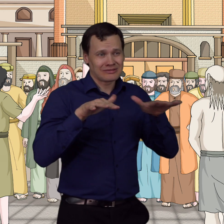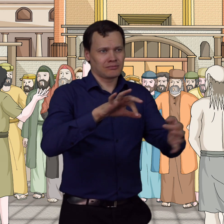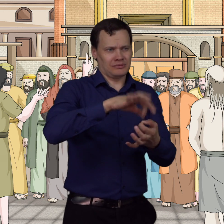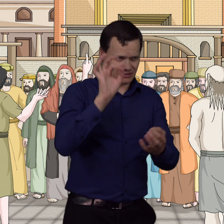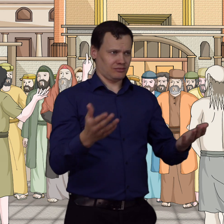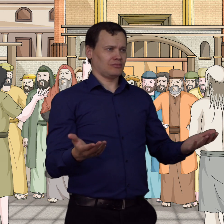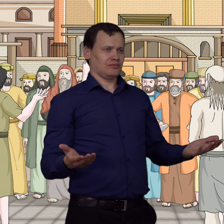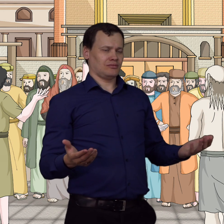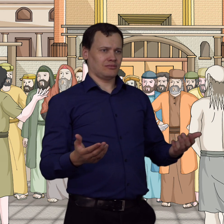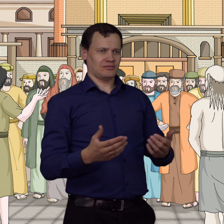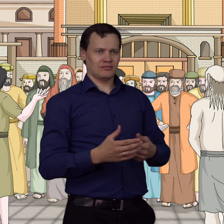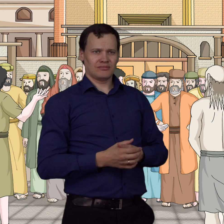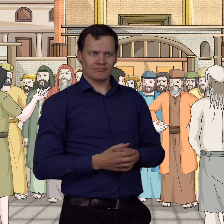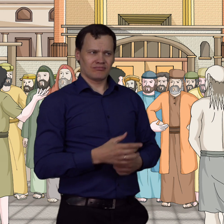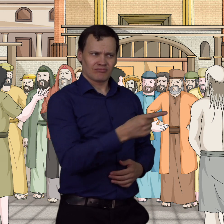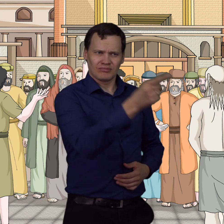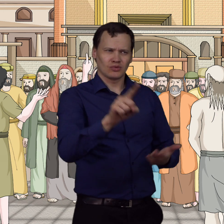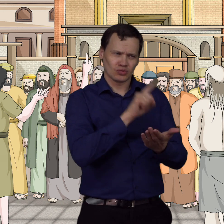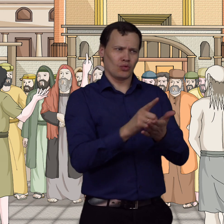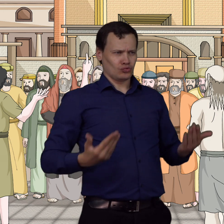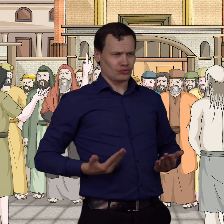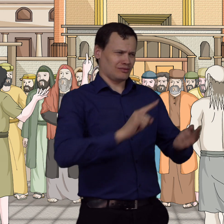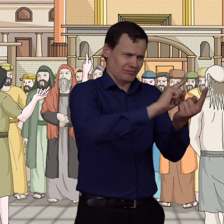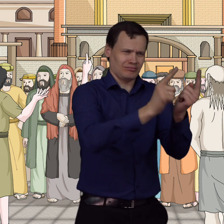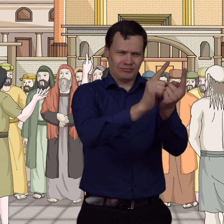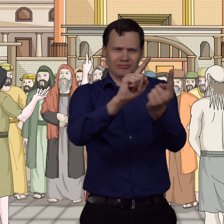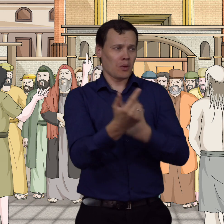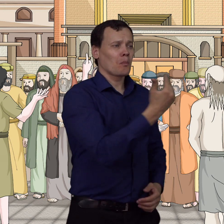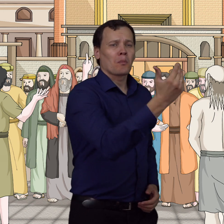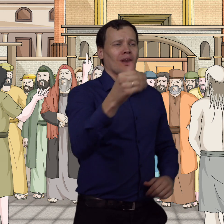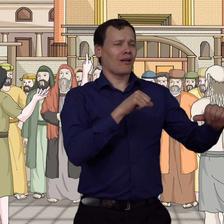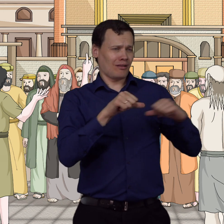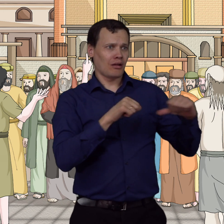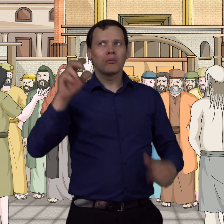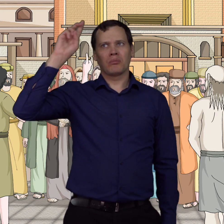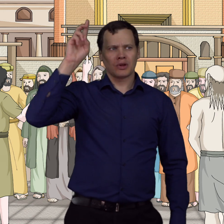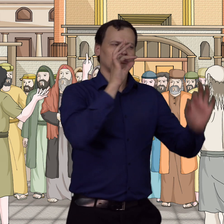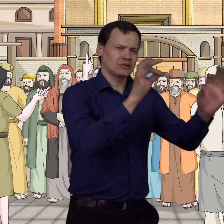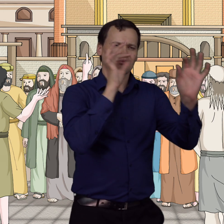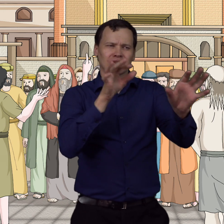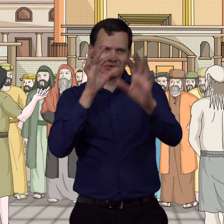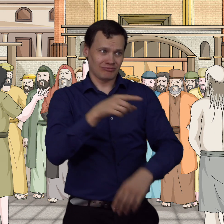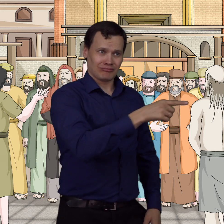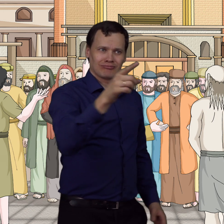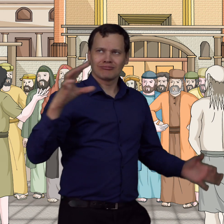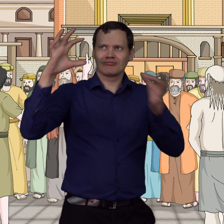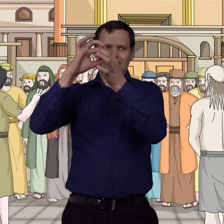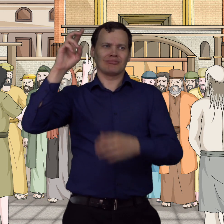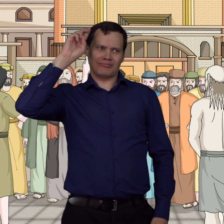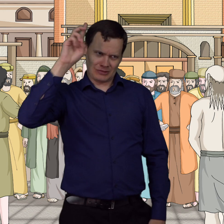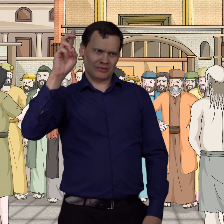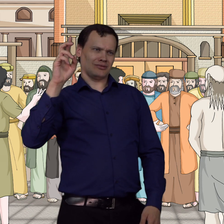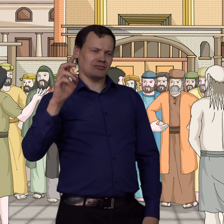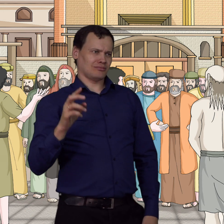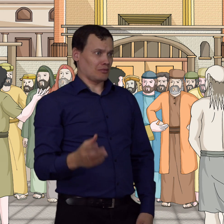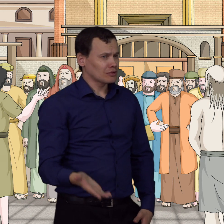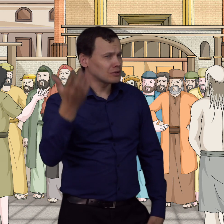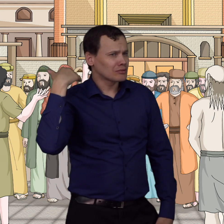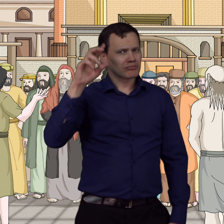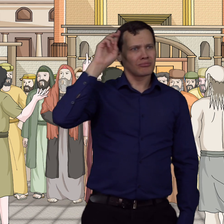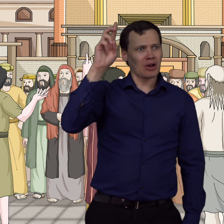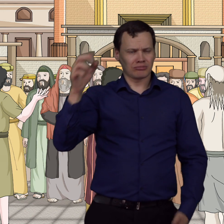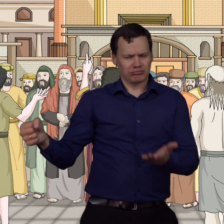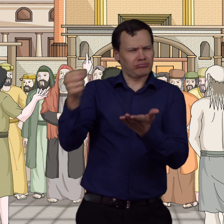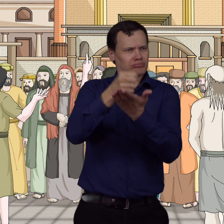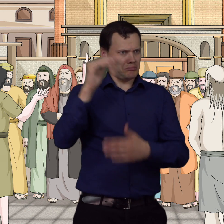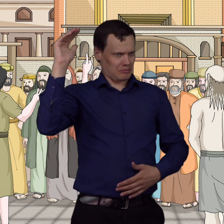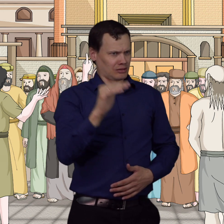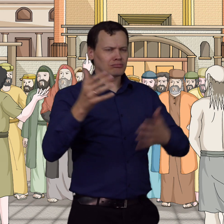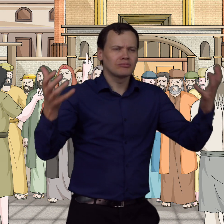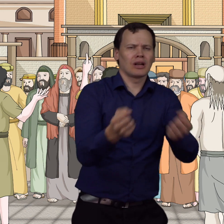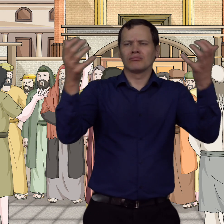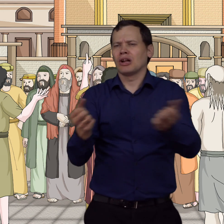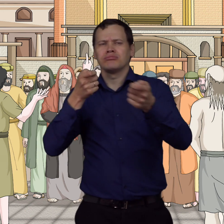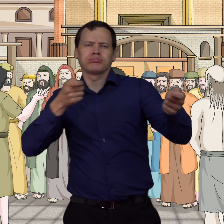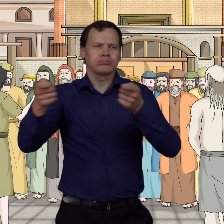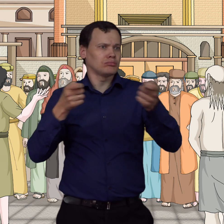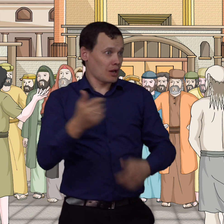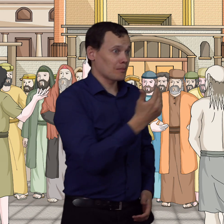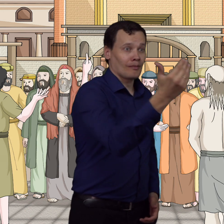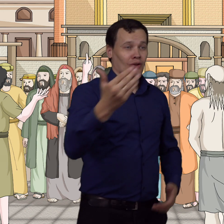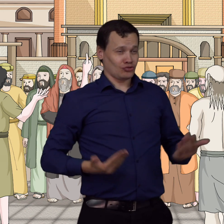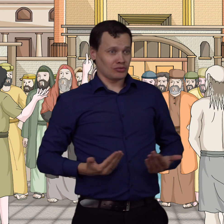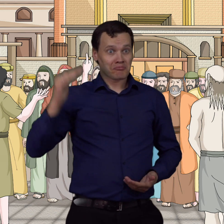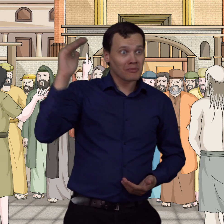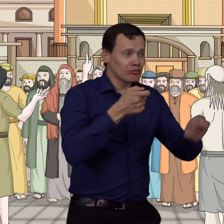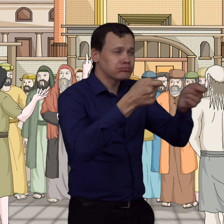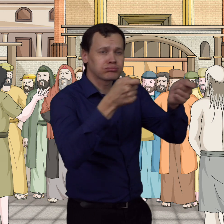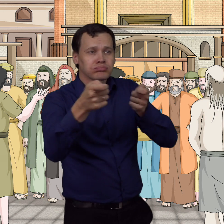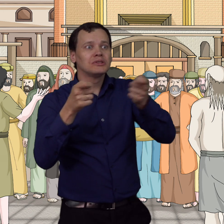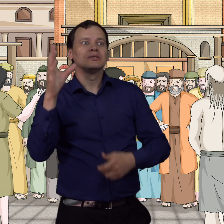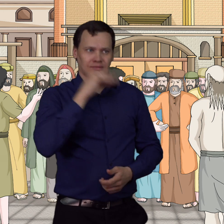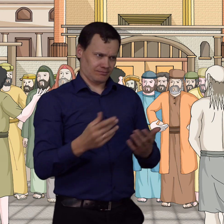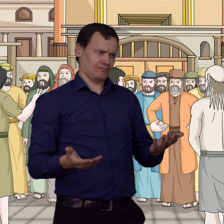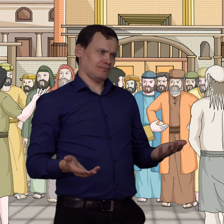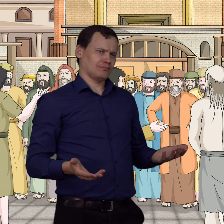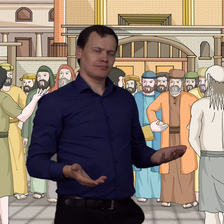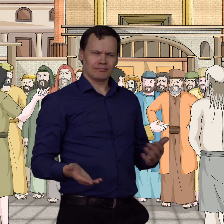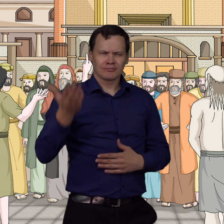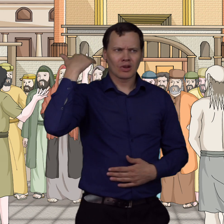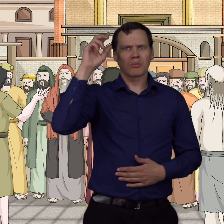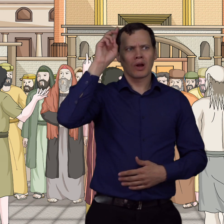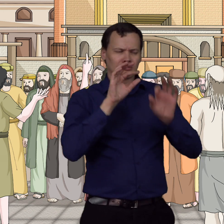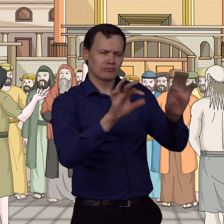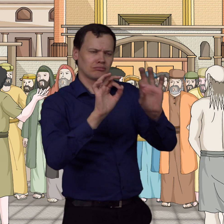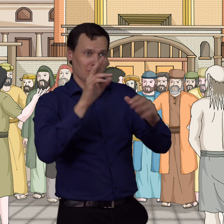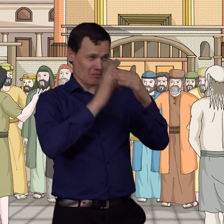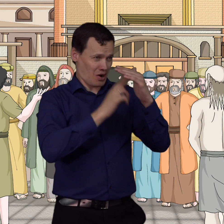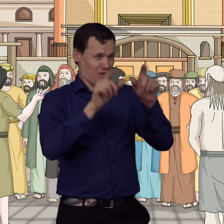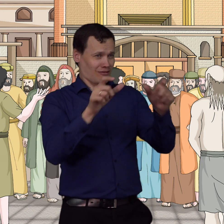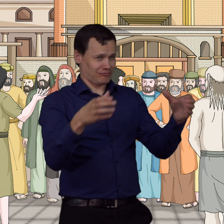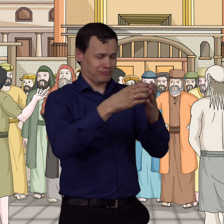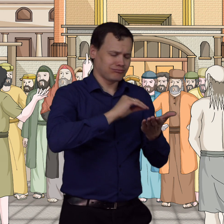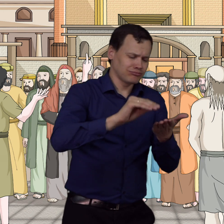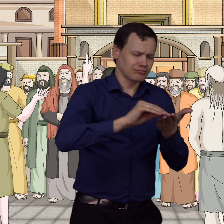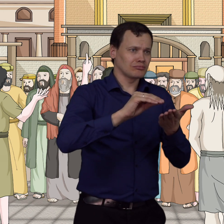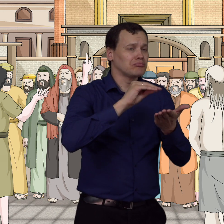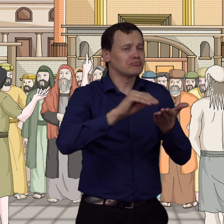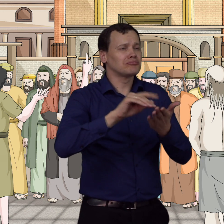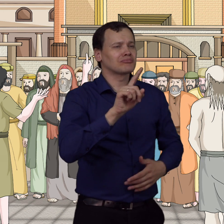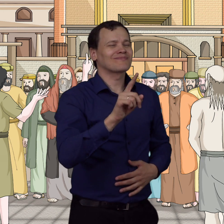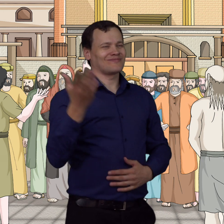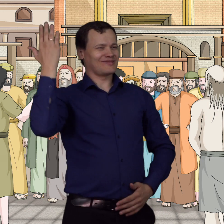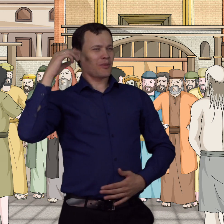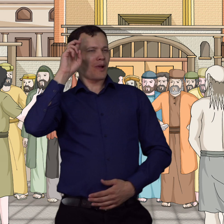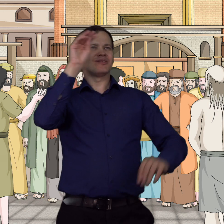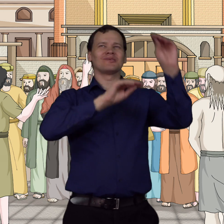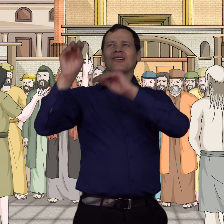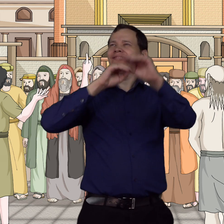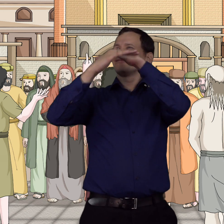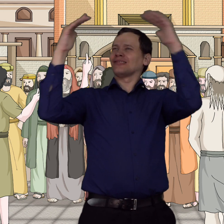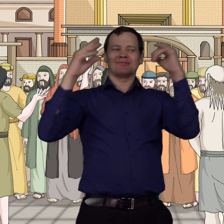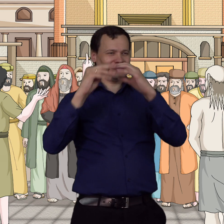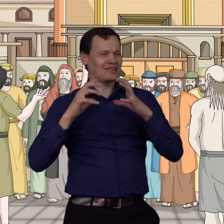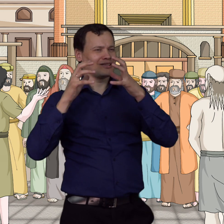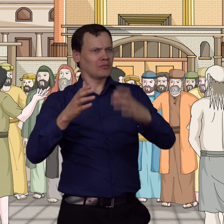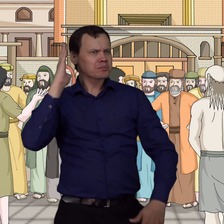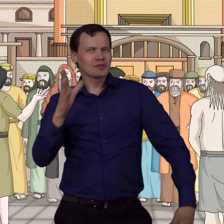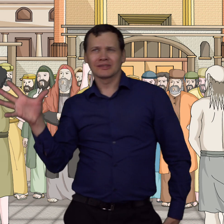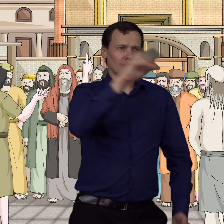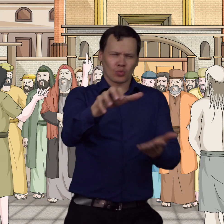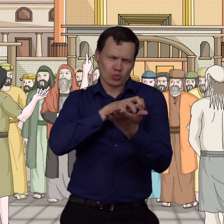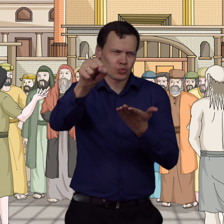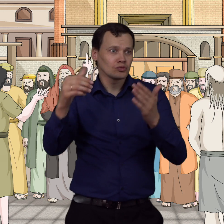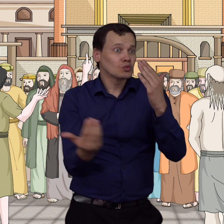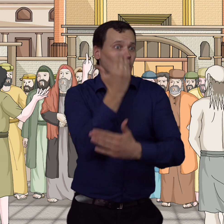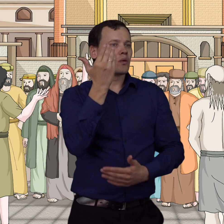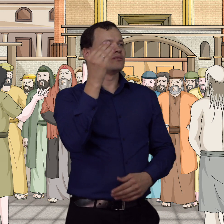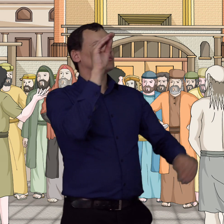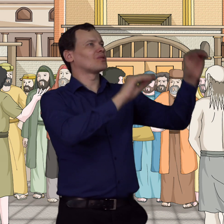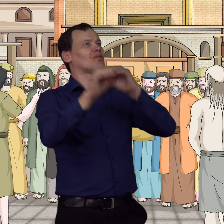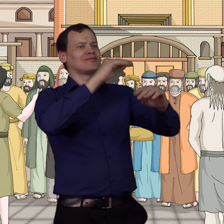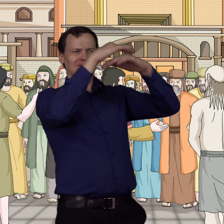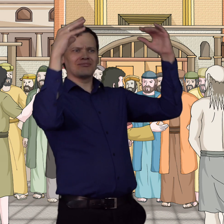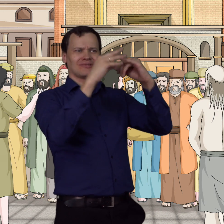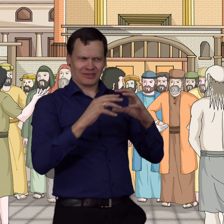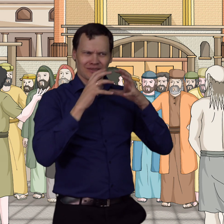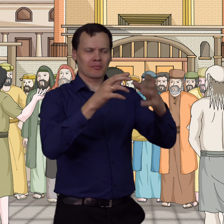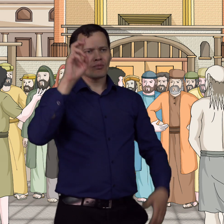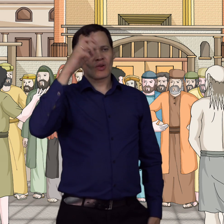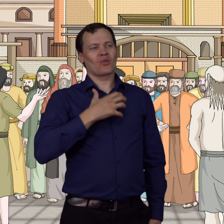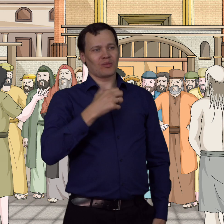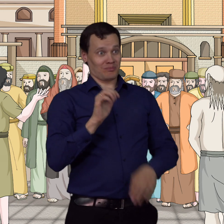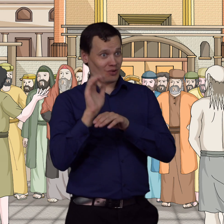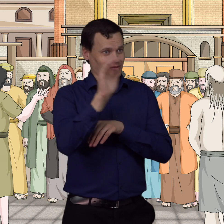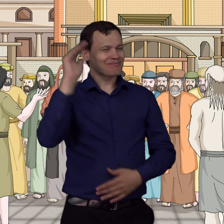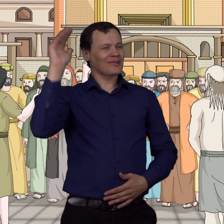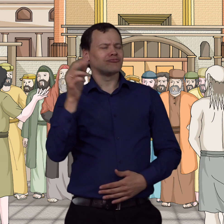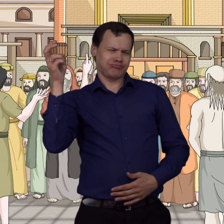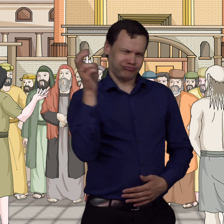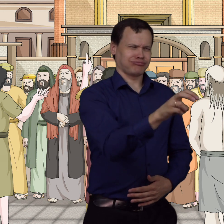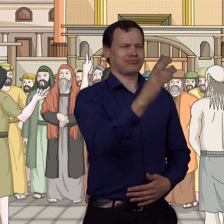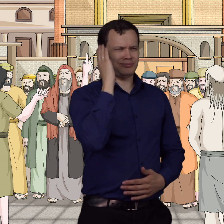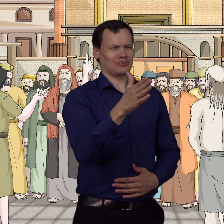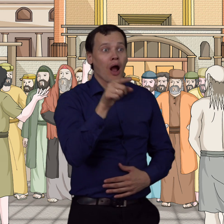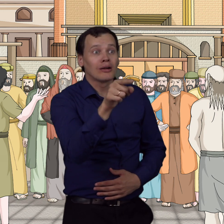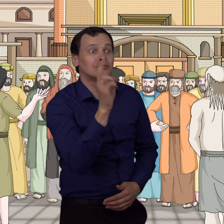Repent, then, and turn back, so that your sins may be wiped away, that times of refreshing may come from the presence of the Lord, and that He may send Jesus, the Christ, who has been appointed for you.